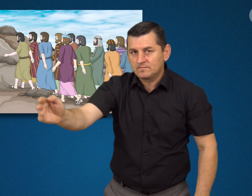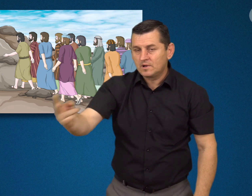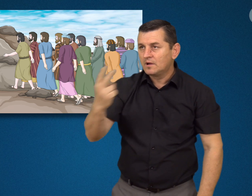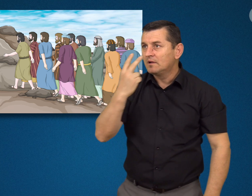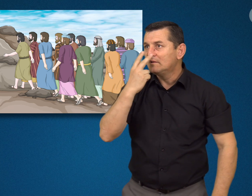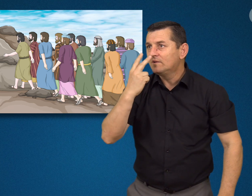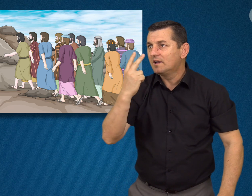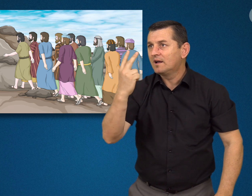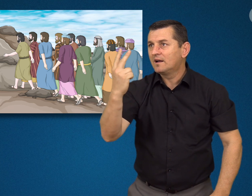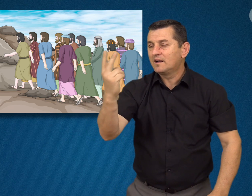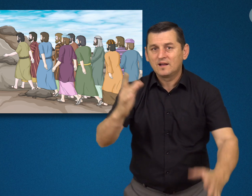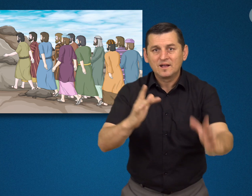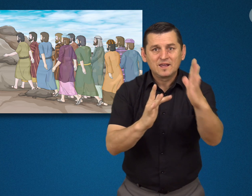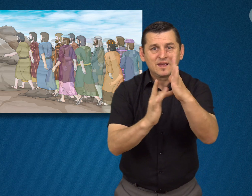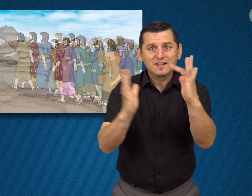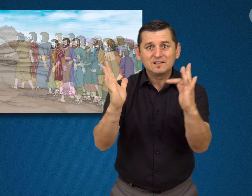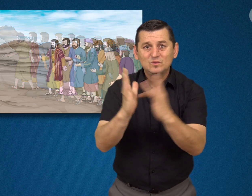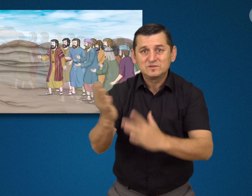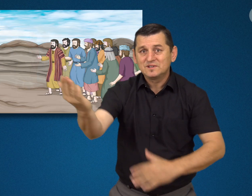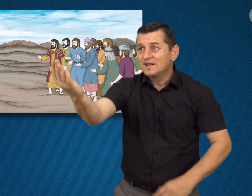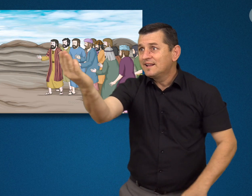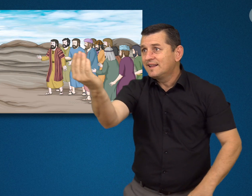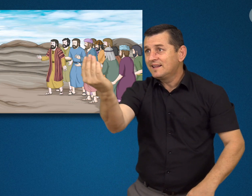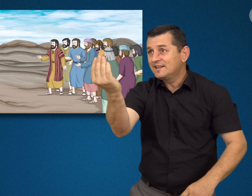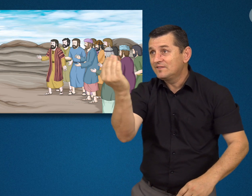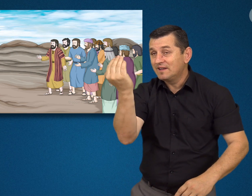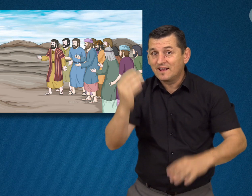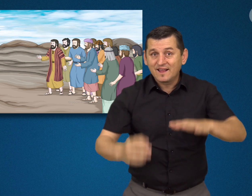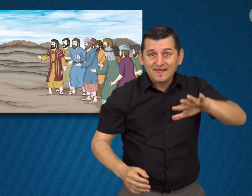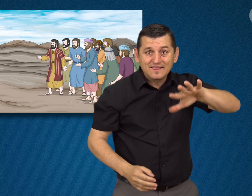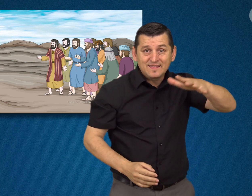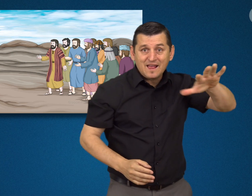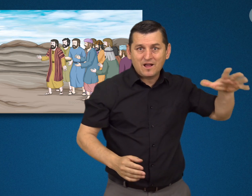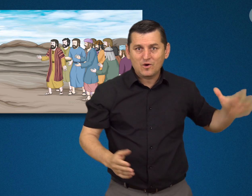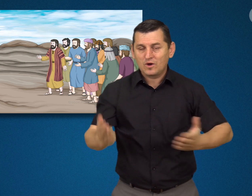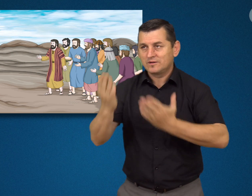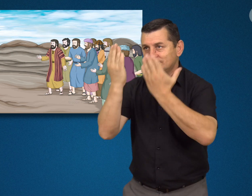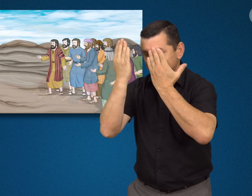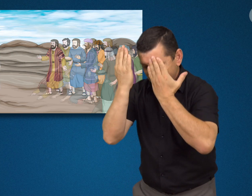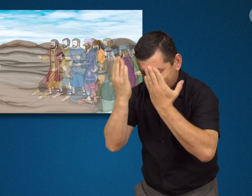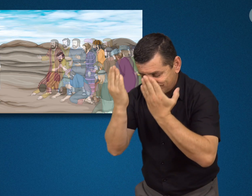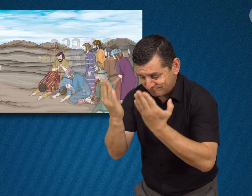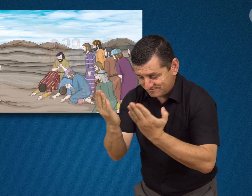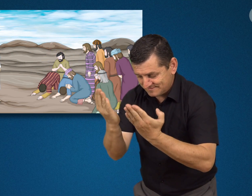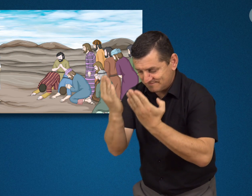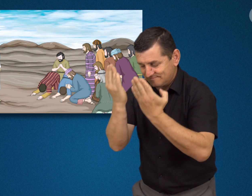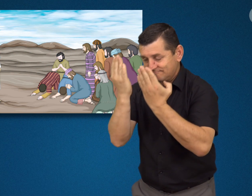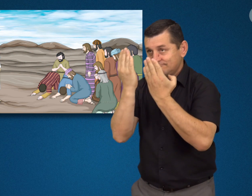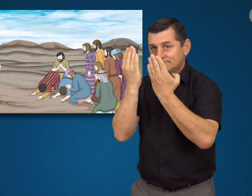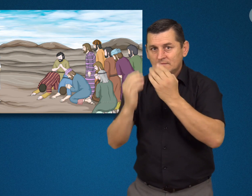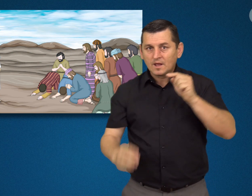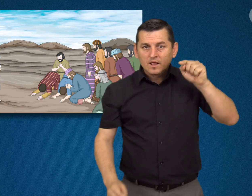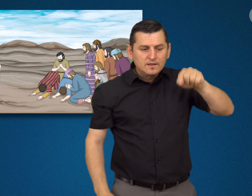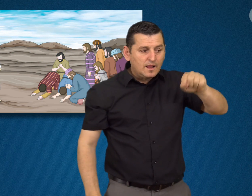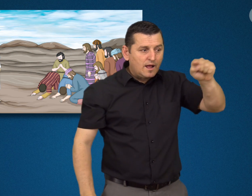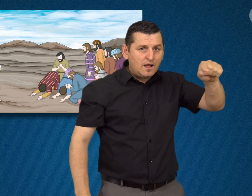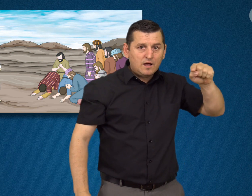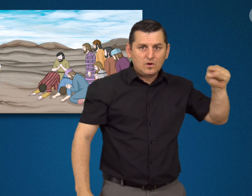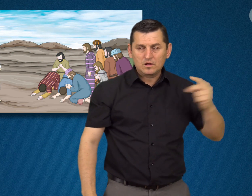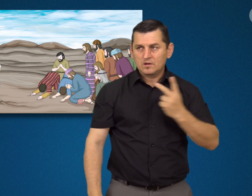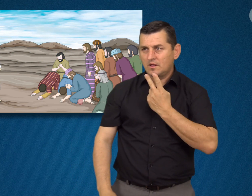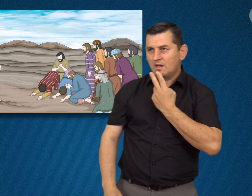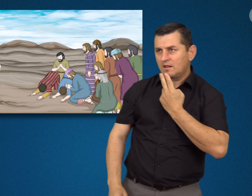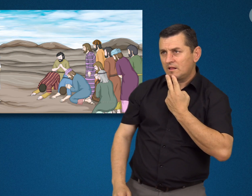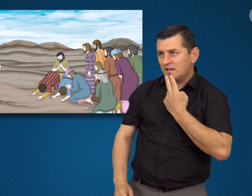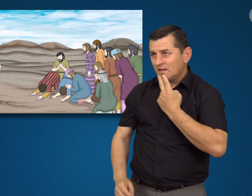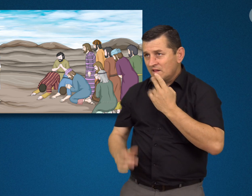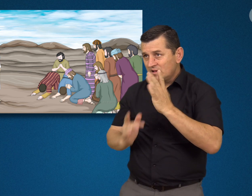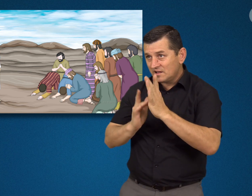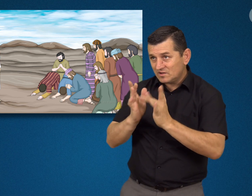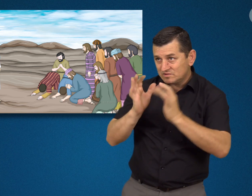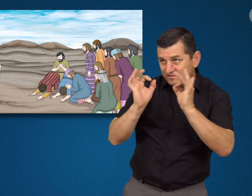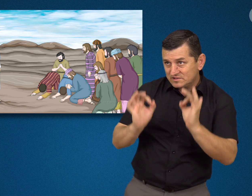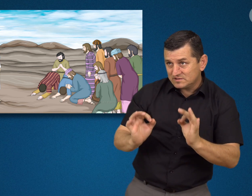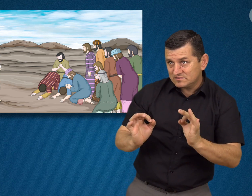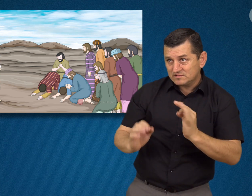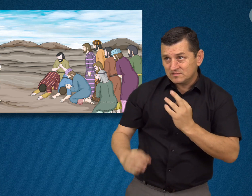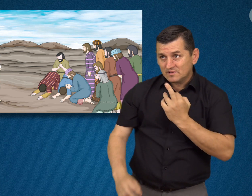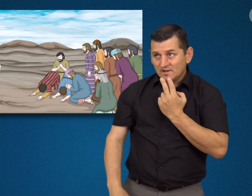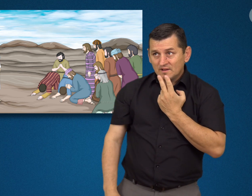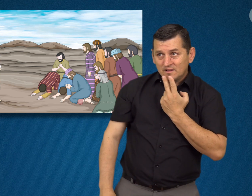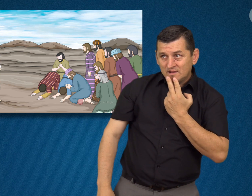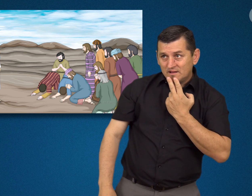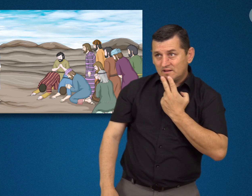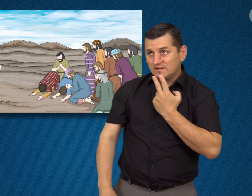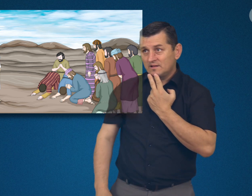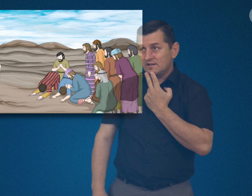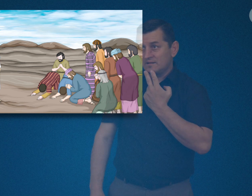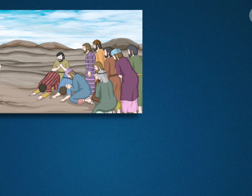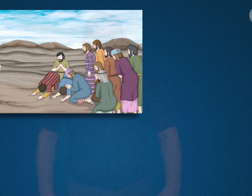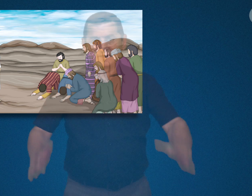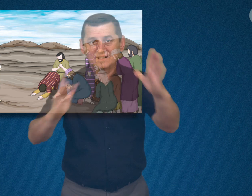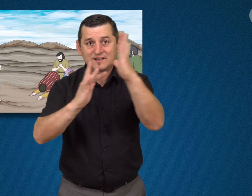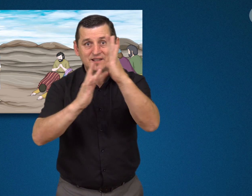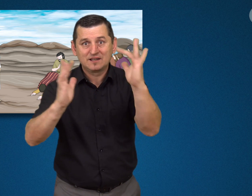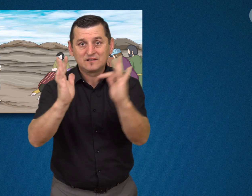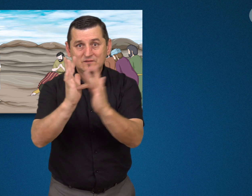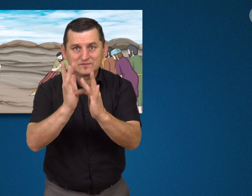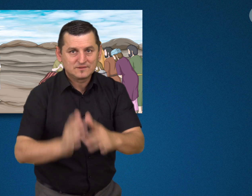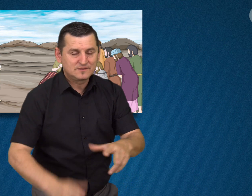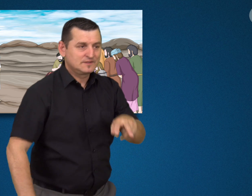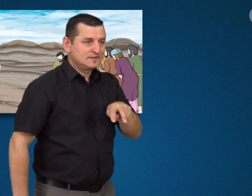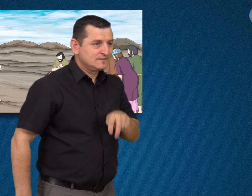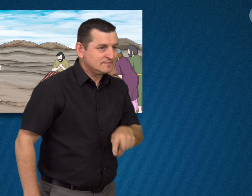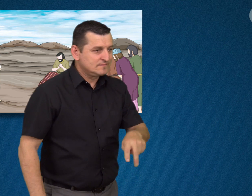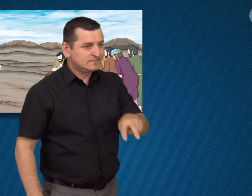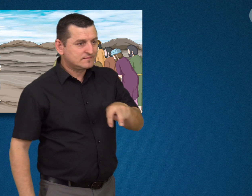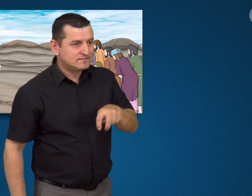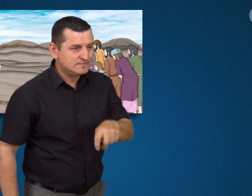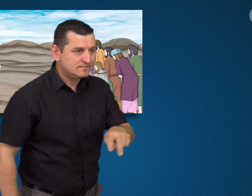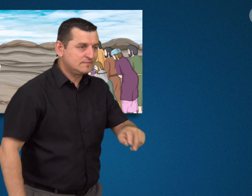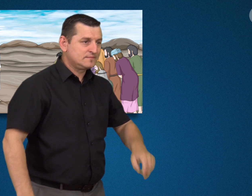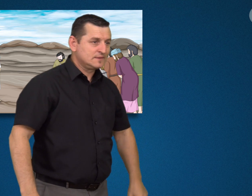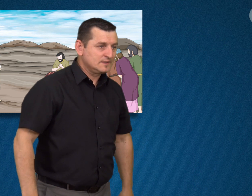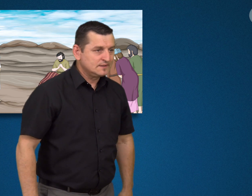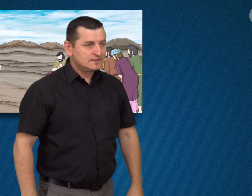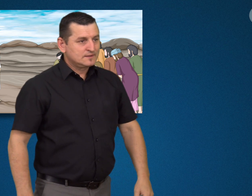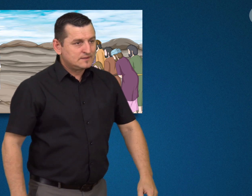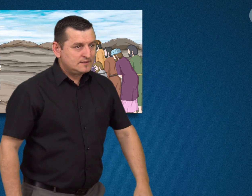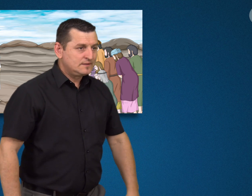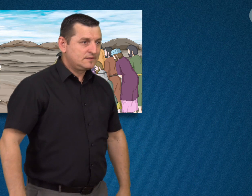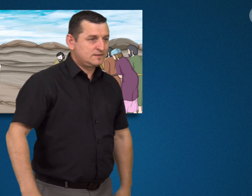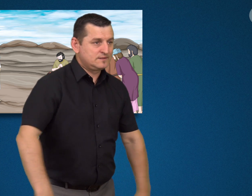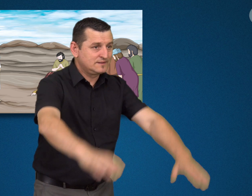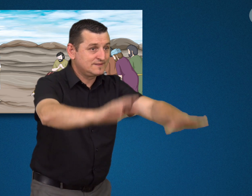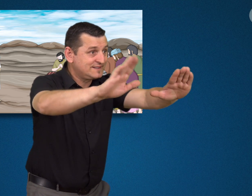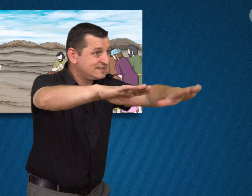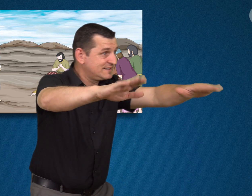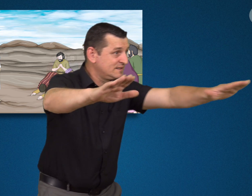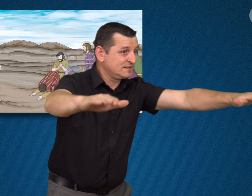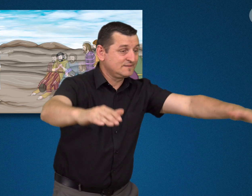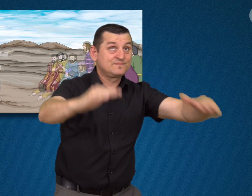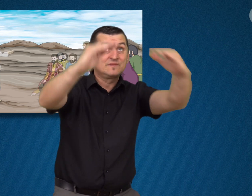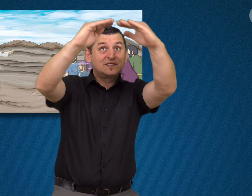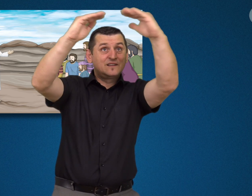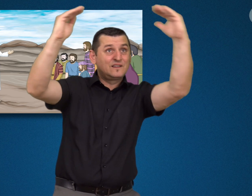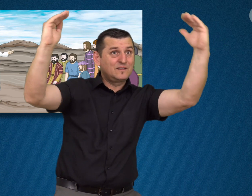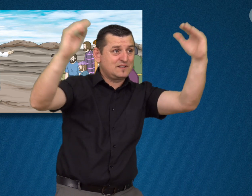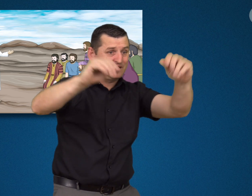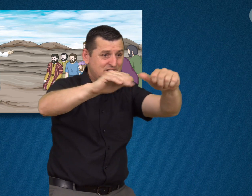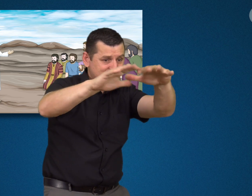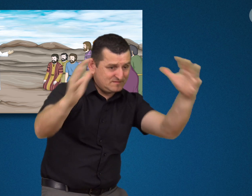When they saw Him, they worshiped Him, but some doubted.